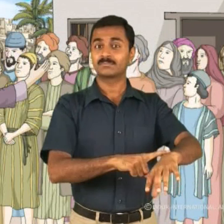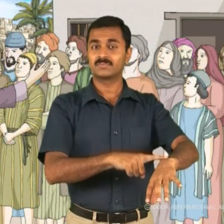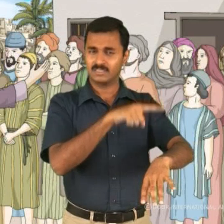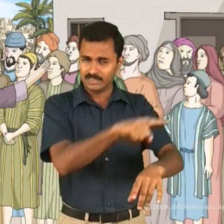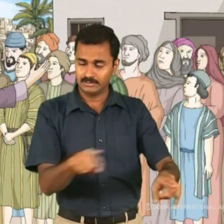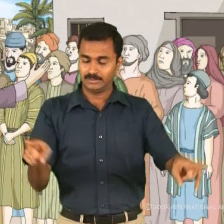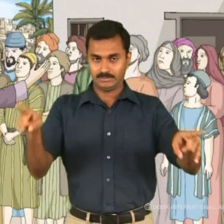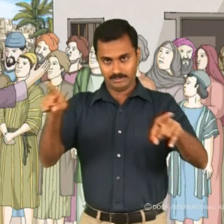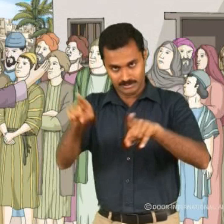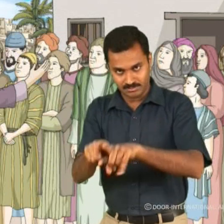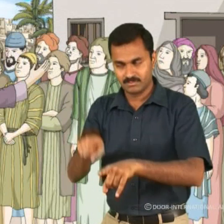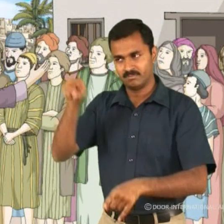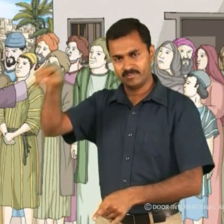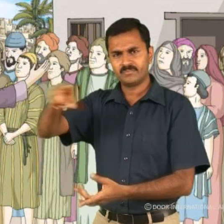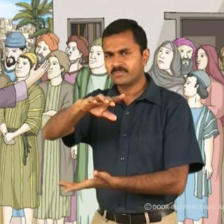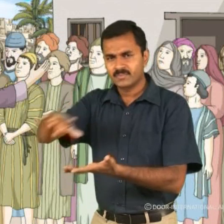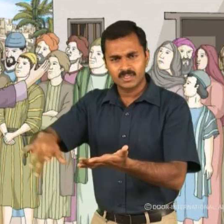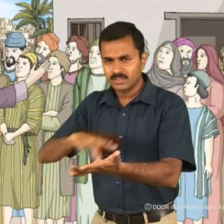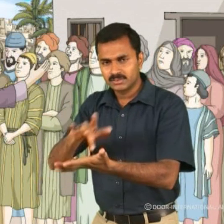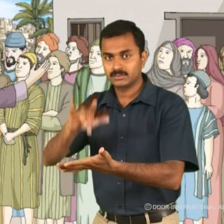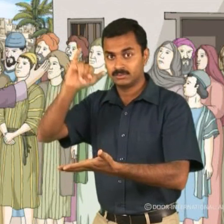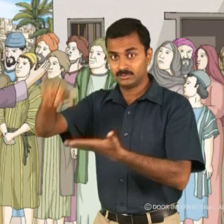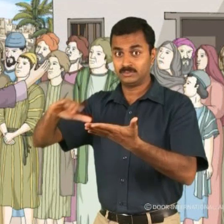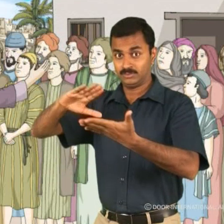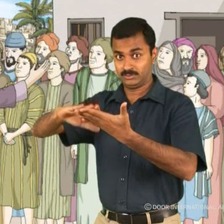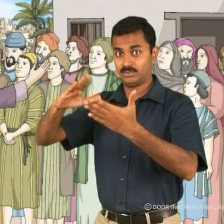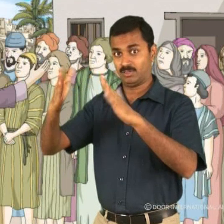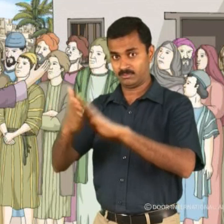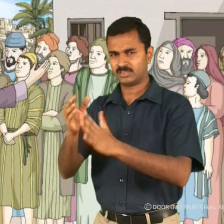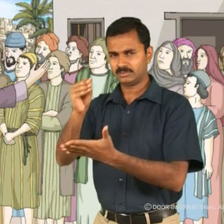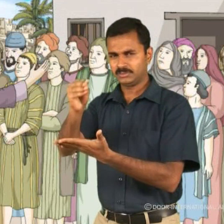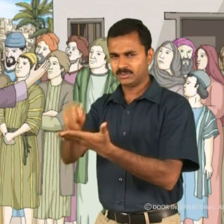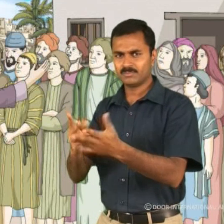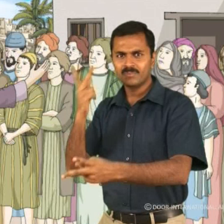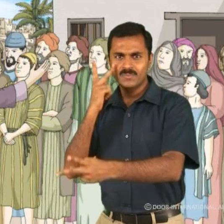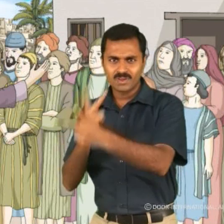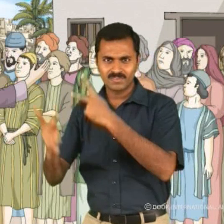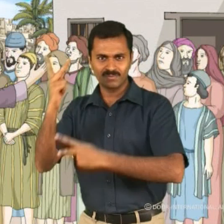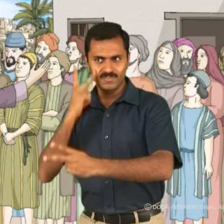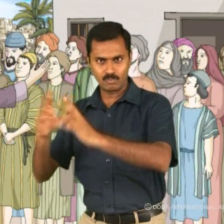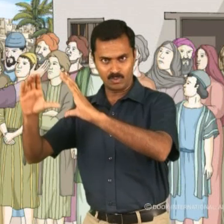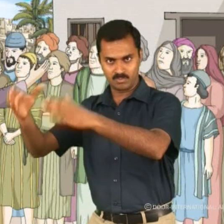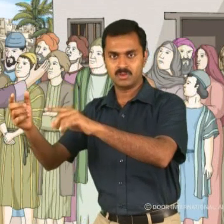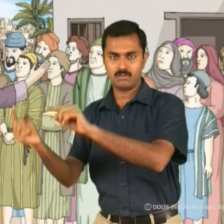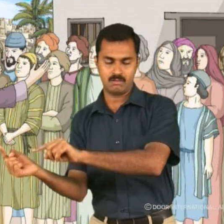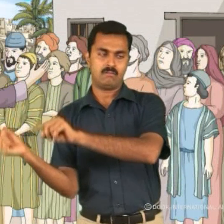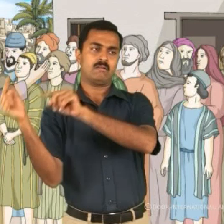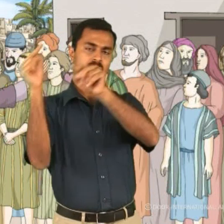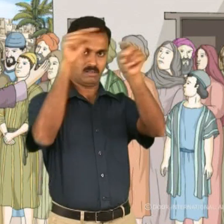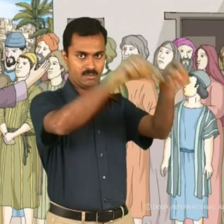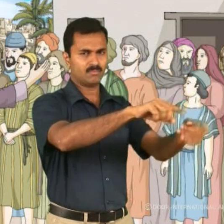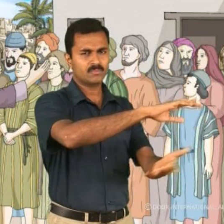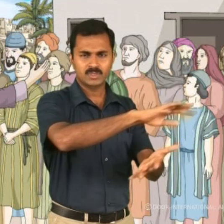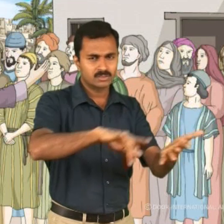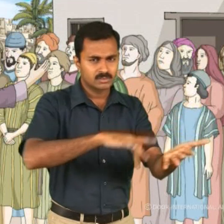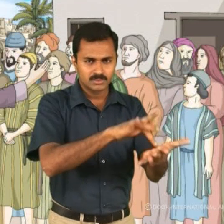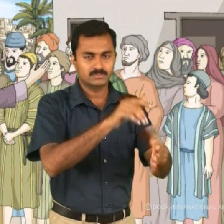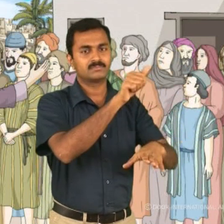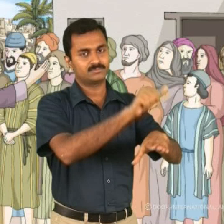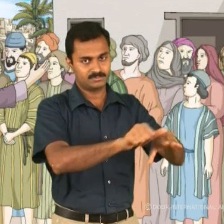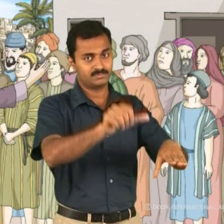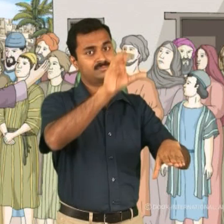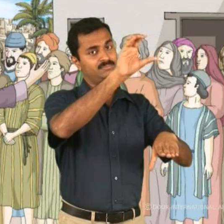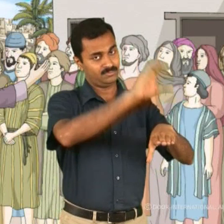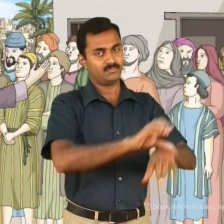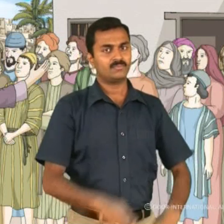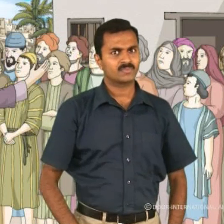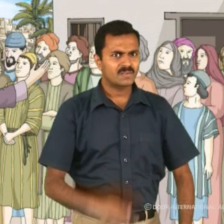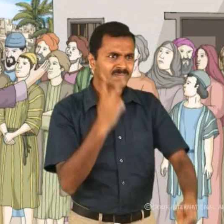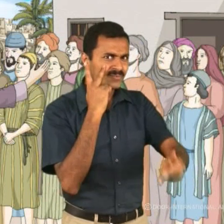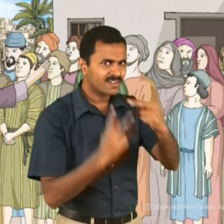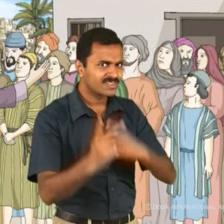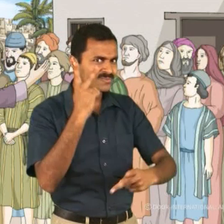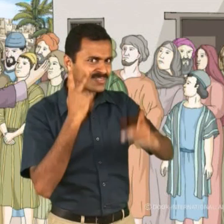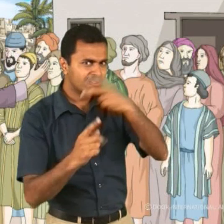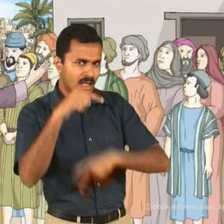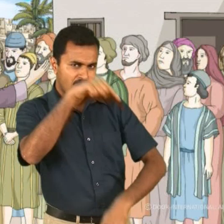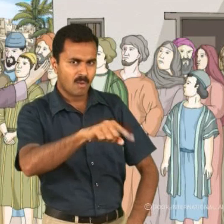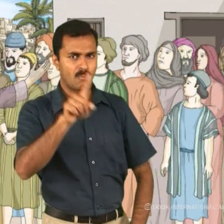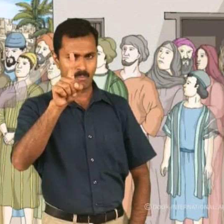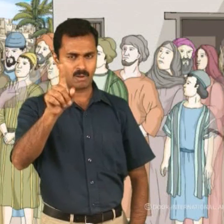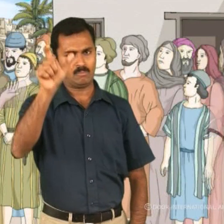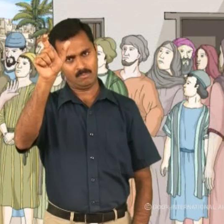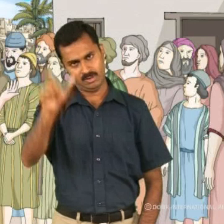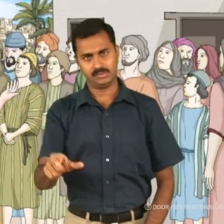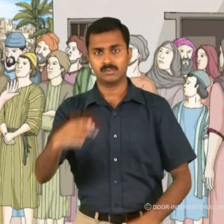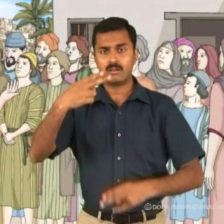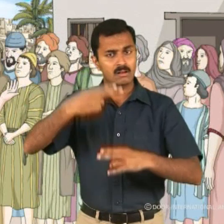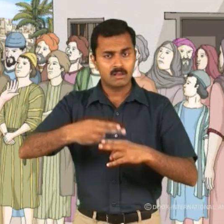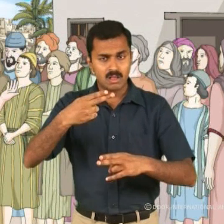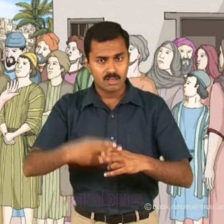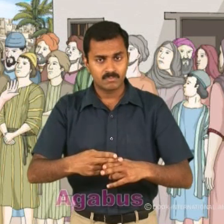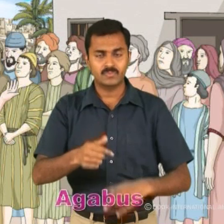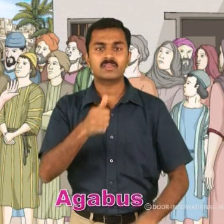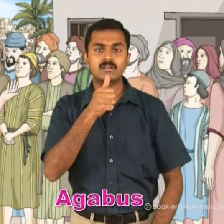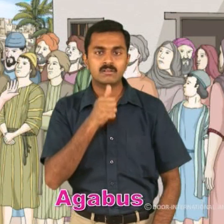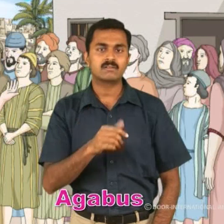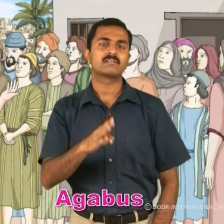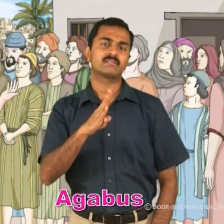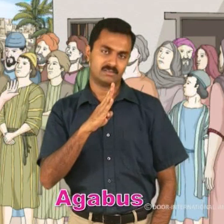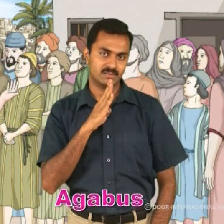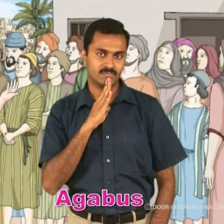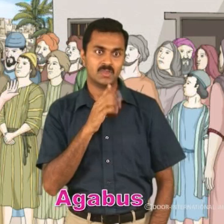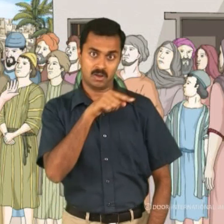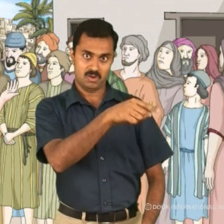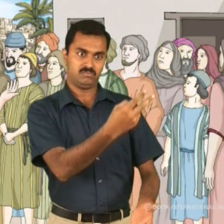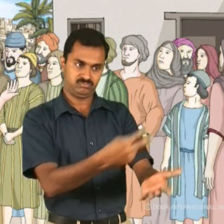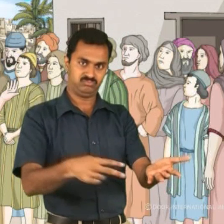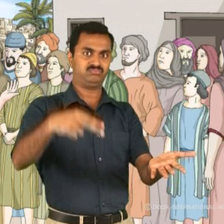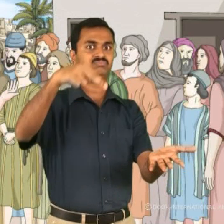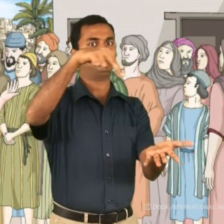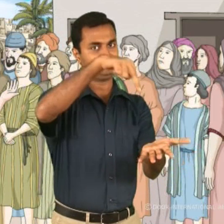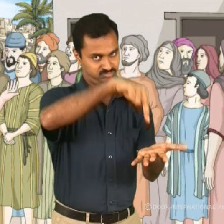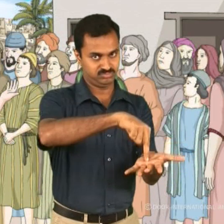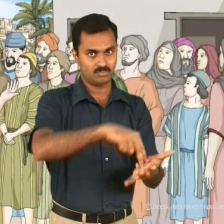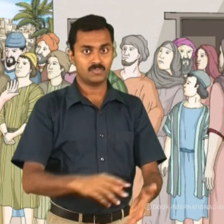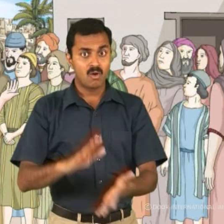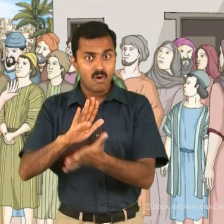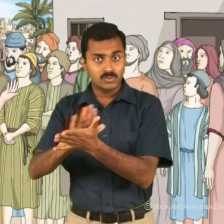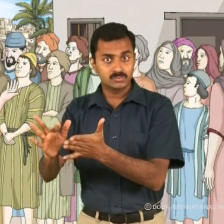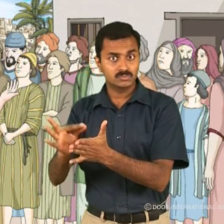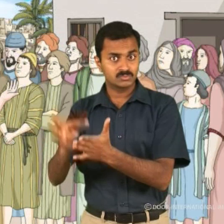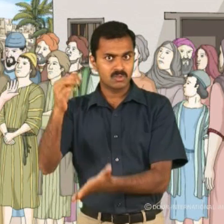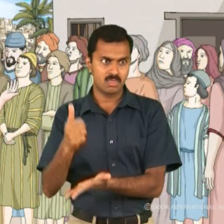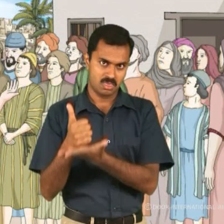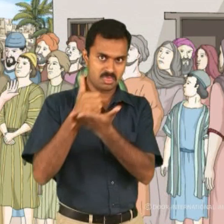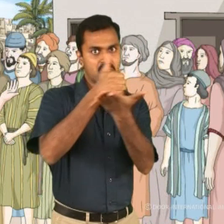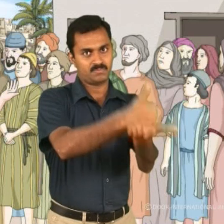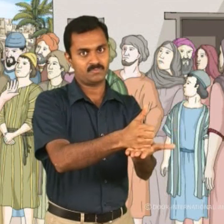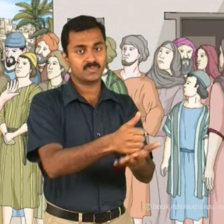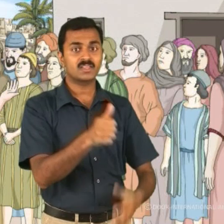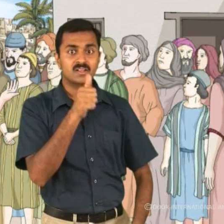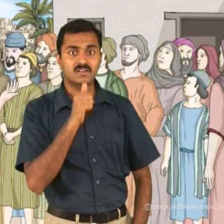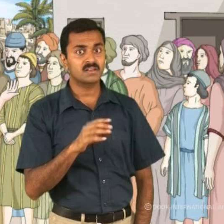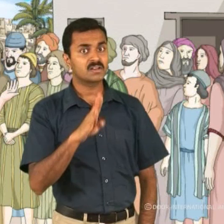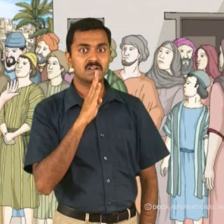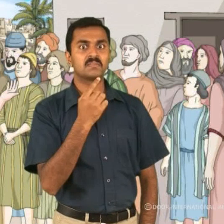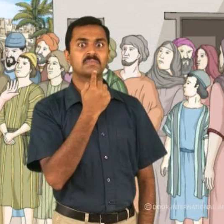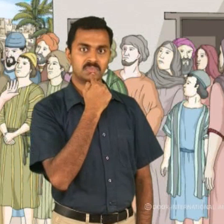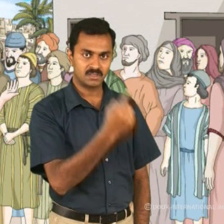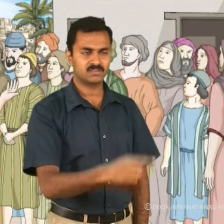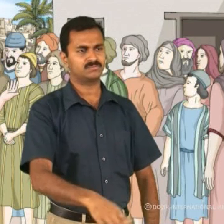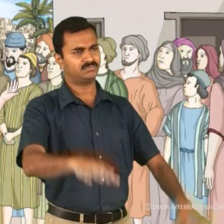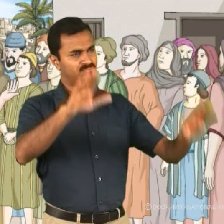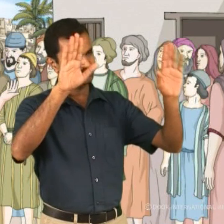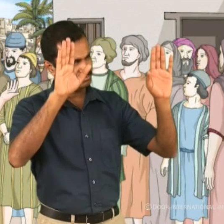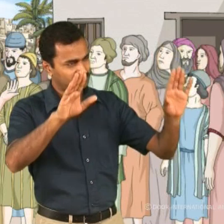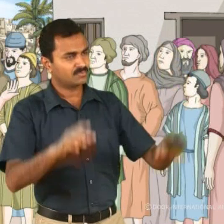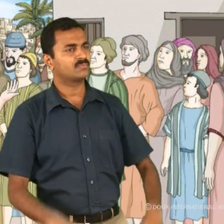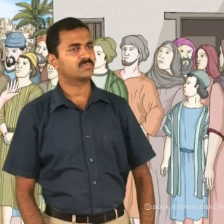In those days some prophets came down from Jerusalem to Antioch.